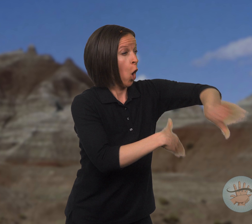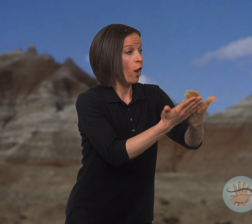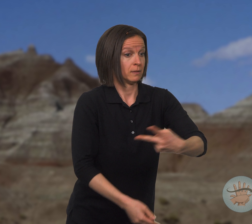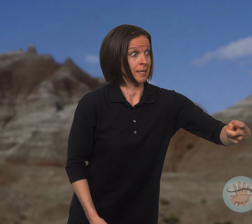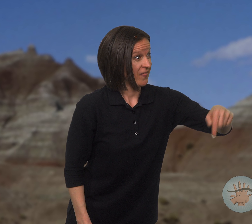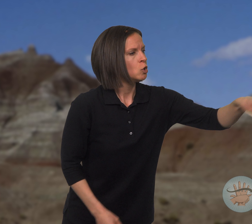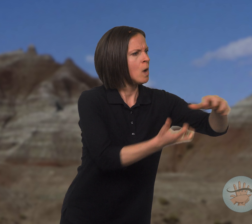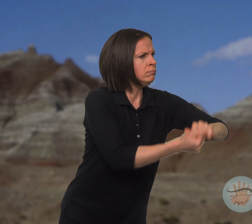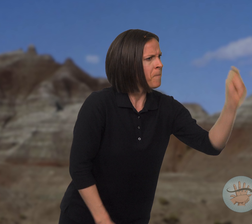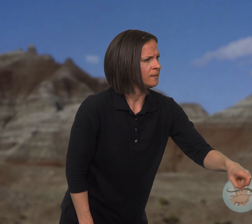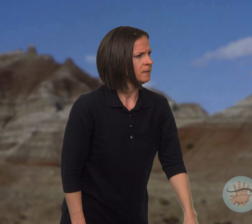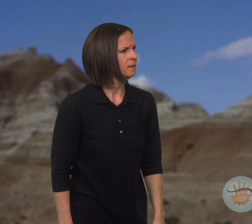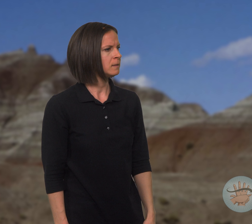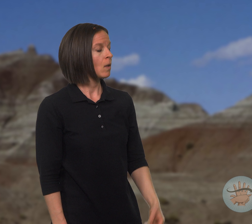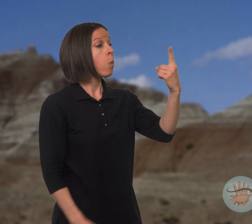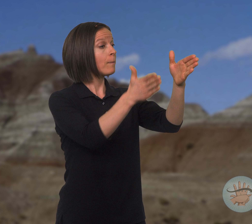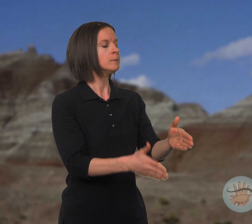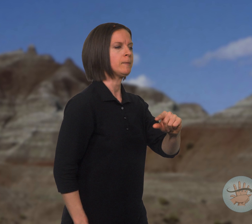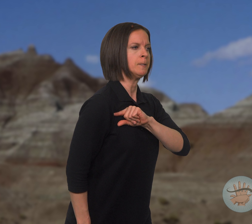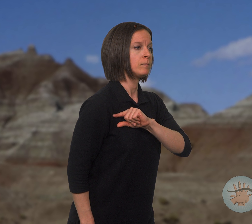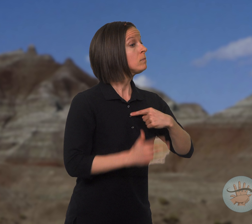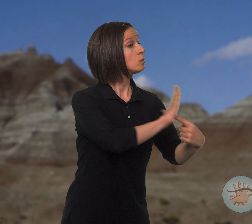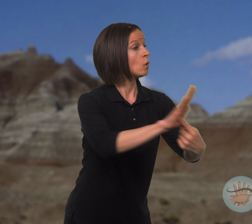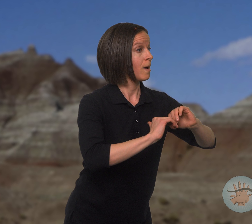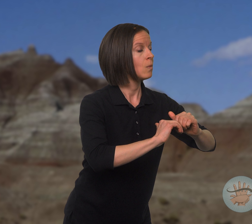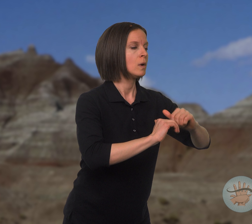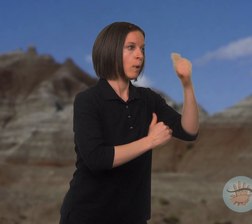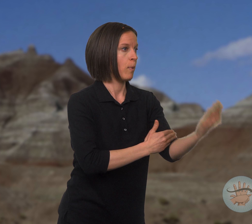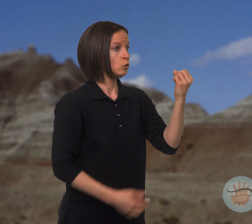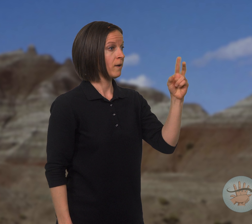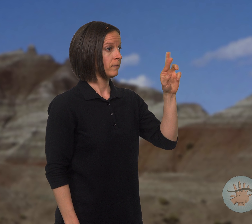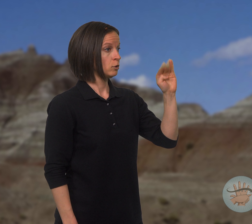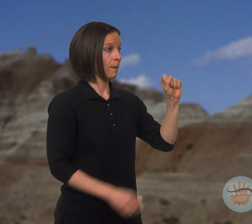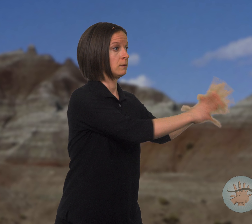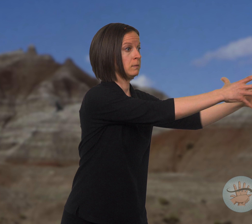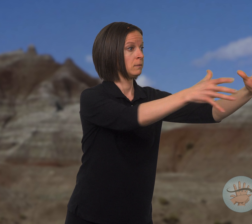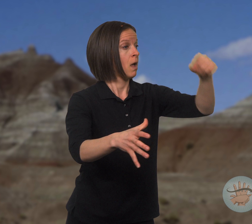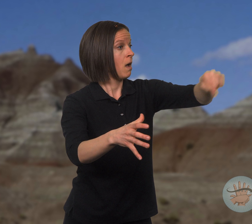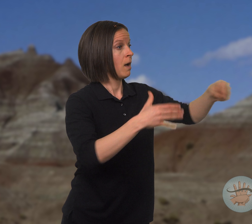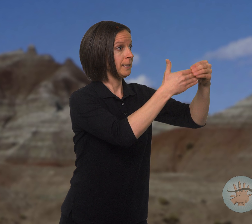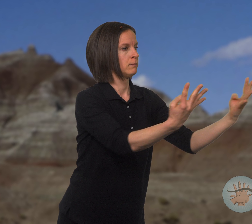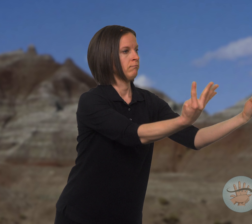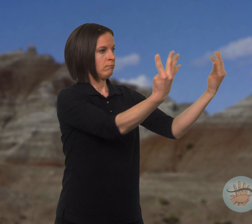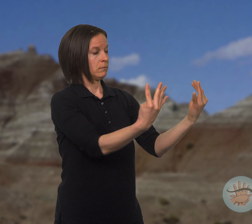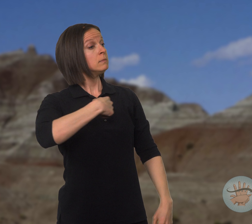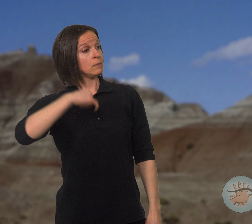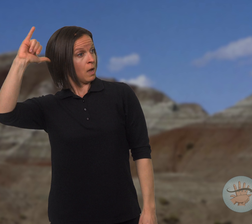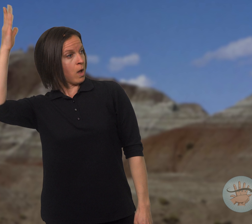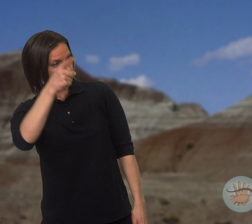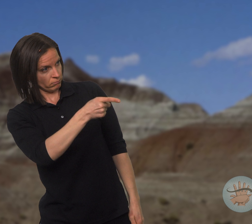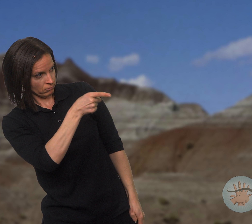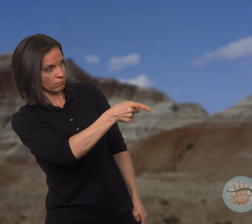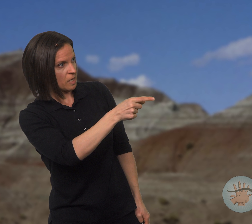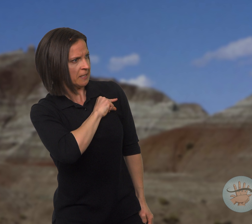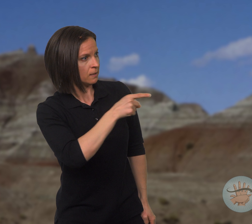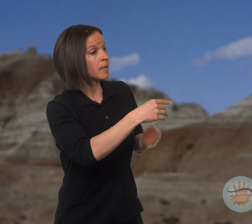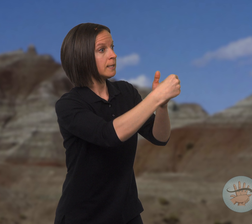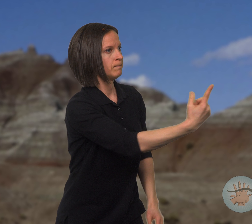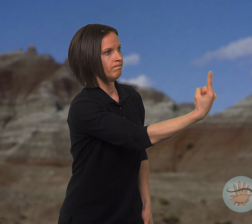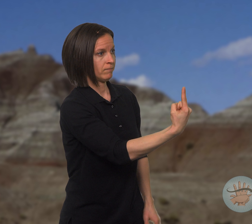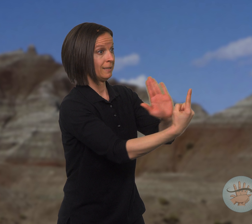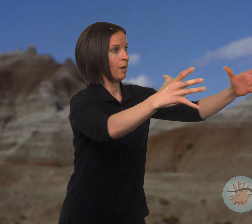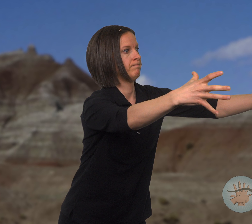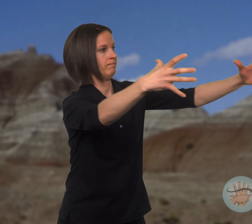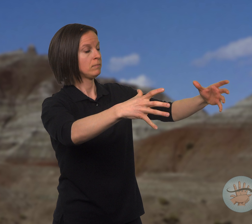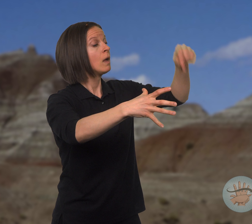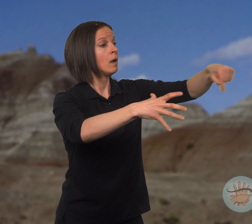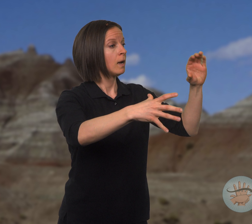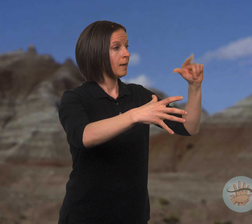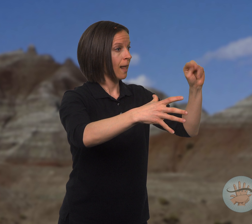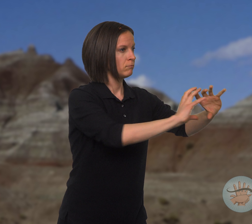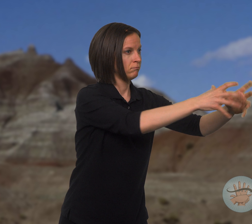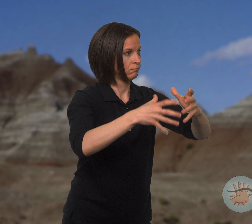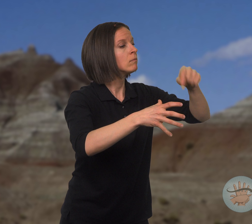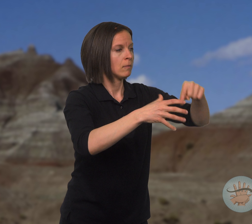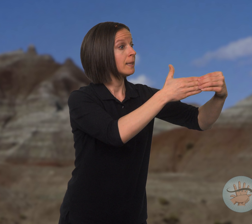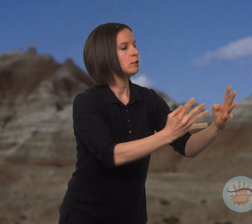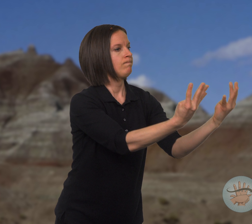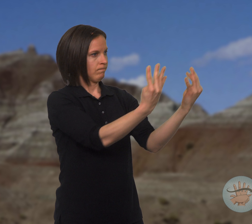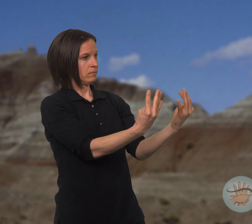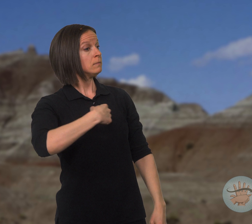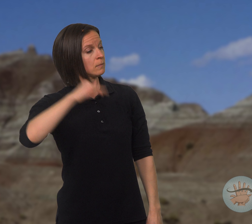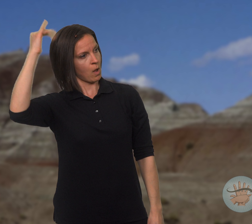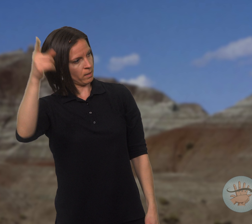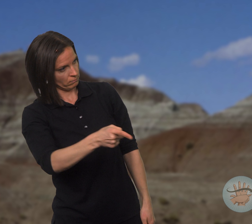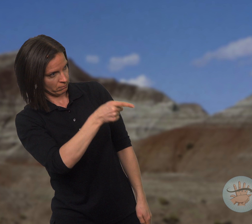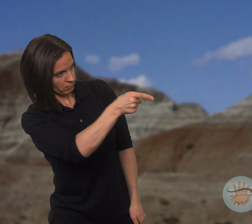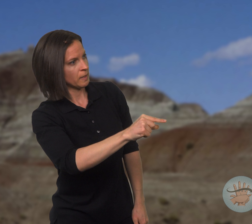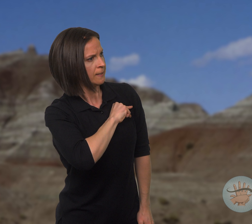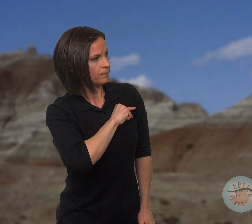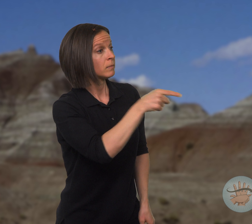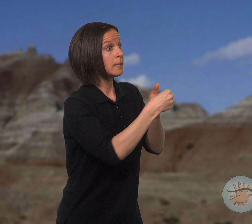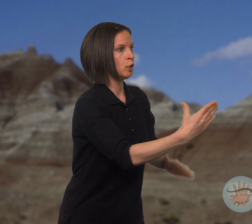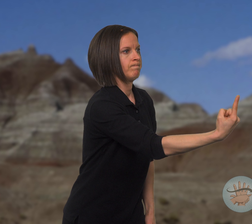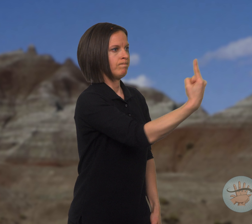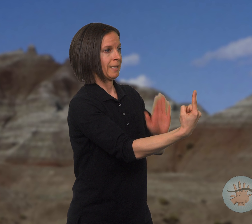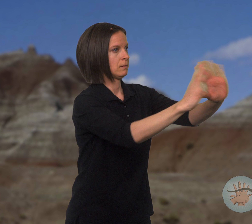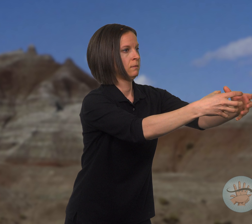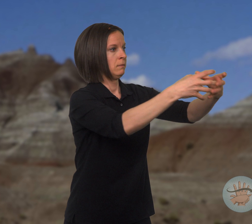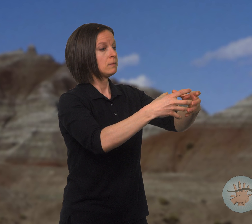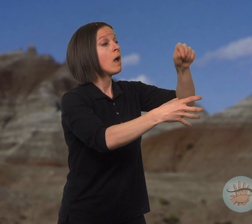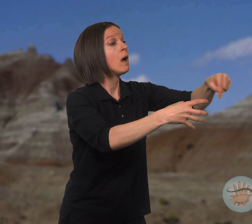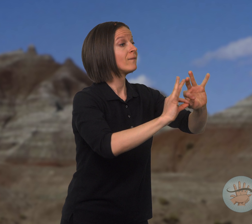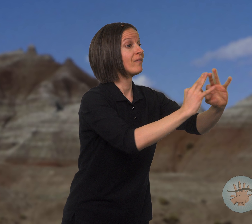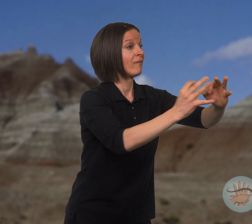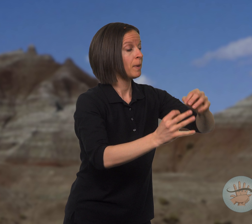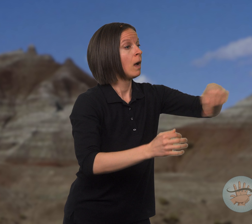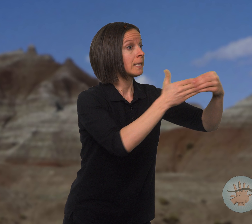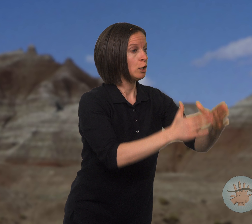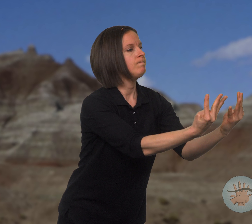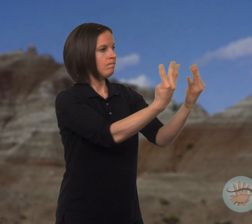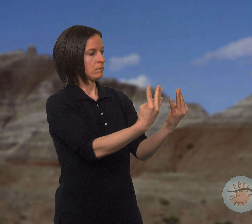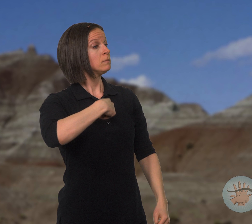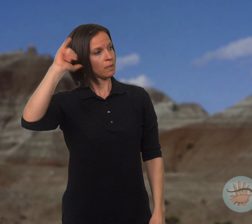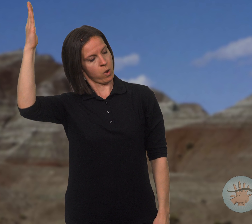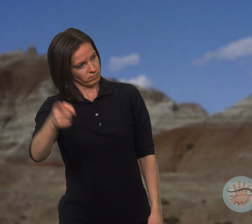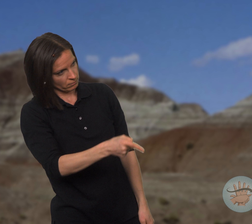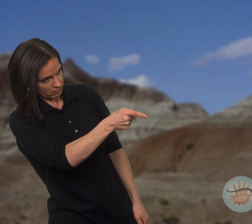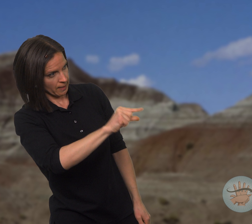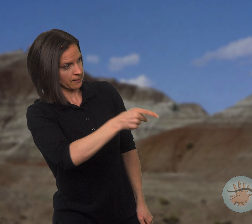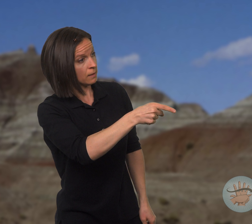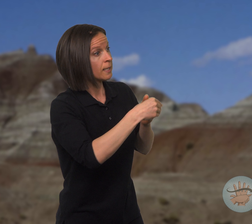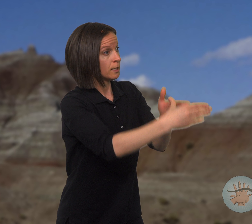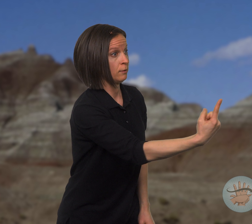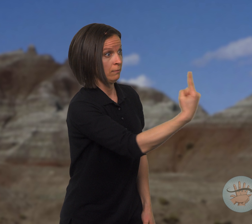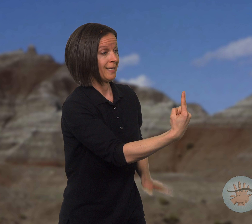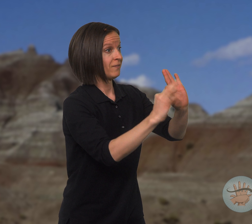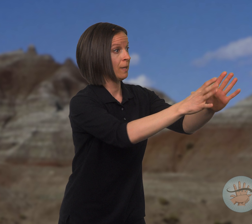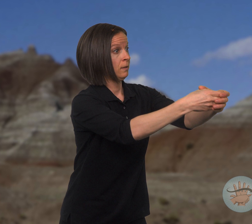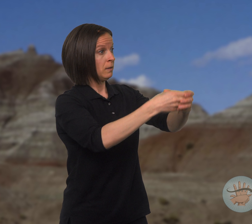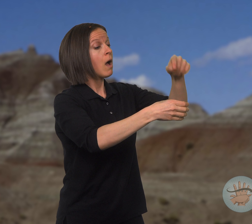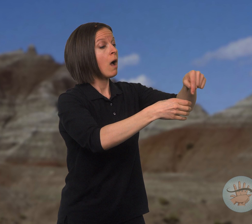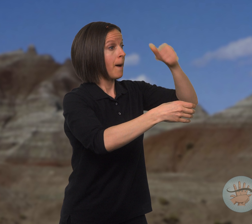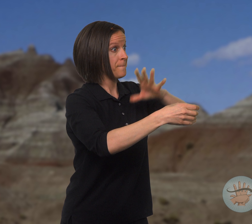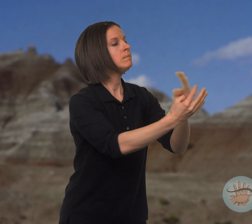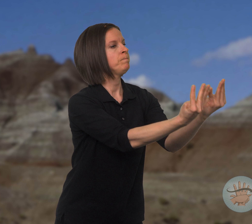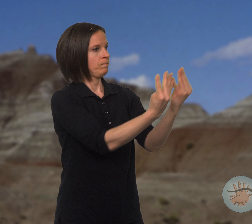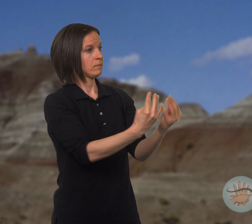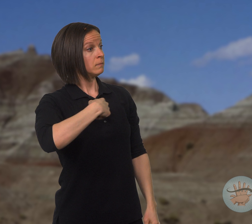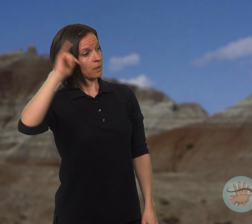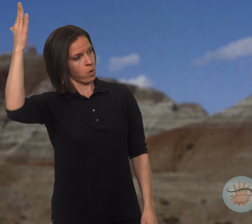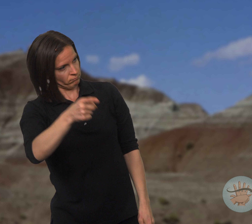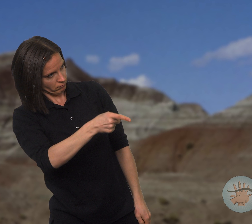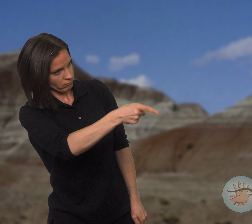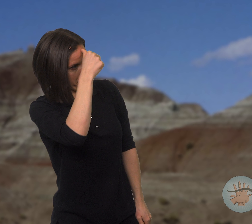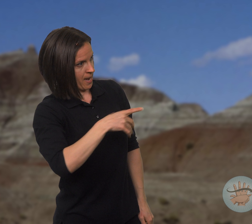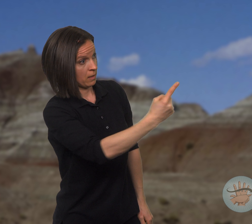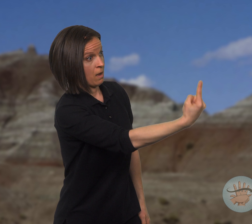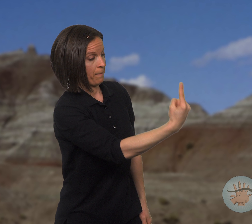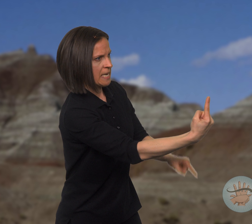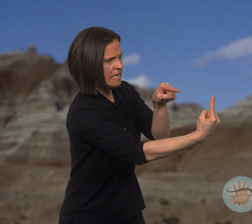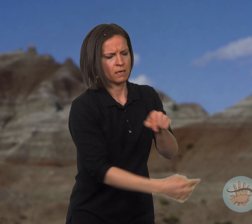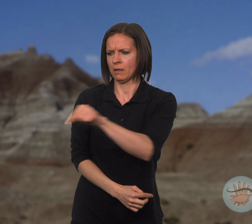The tribe that the LORD selects shall come forward clan by clan, and the clan that the LORD selects shall come forward family by family, and the family that the LORD selects shall come forward man by man.